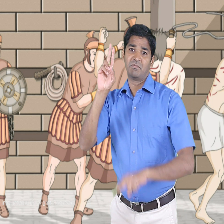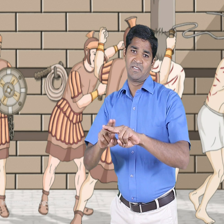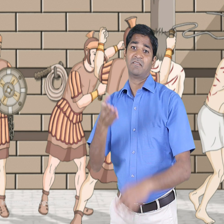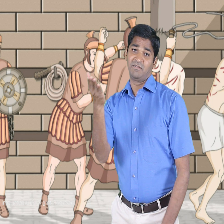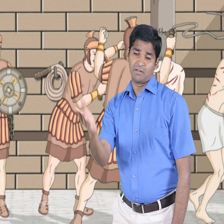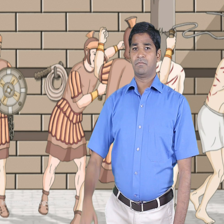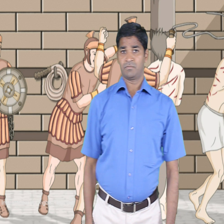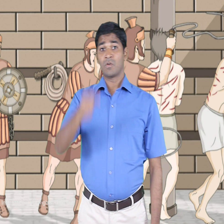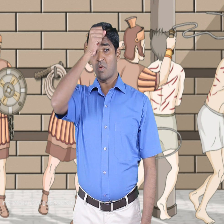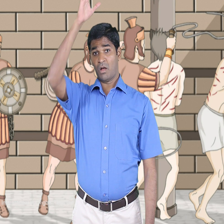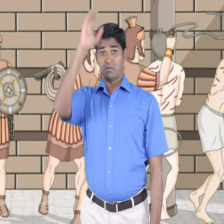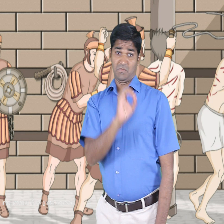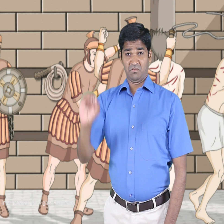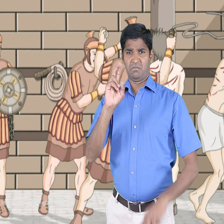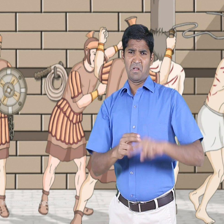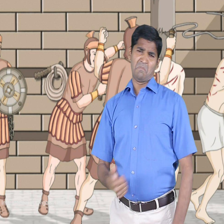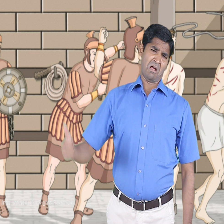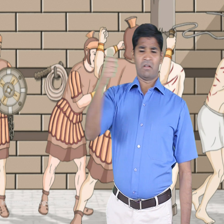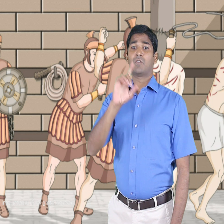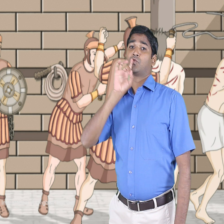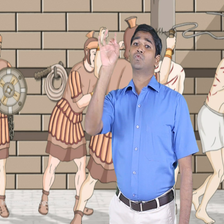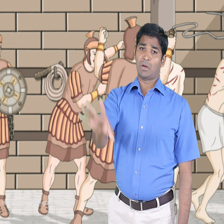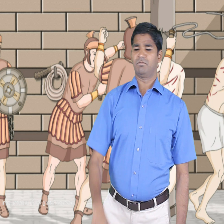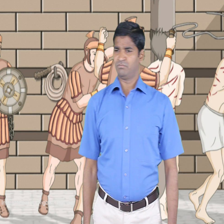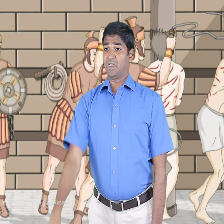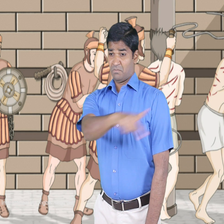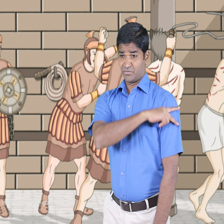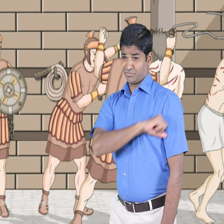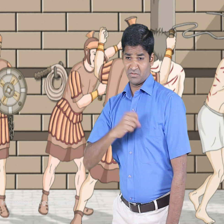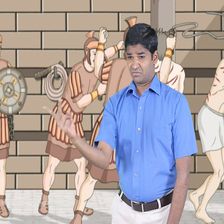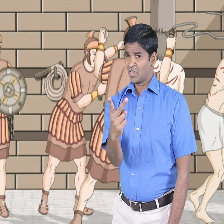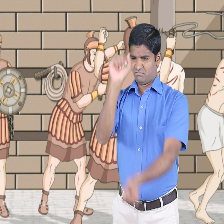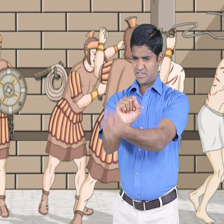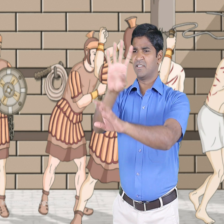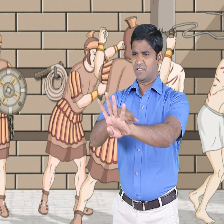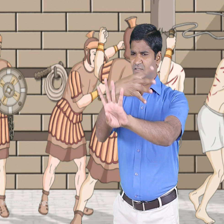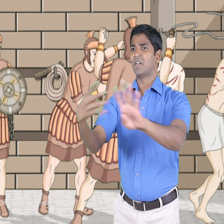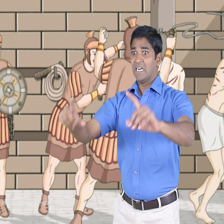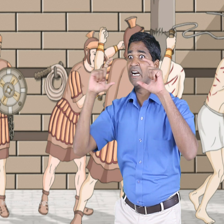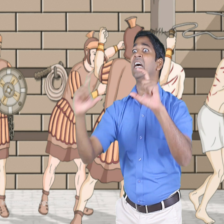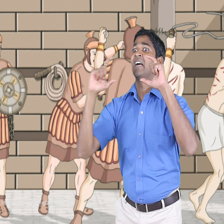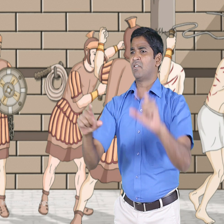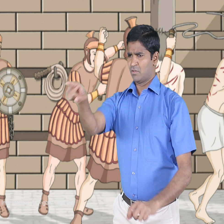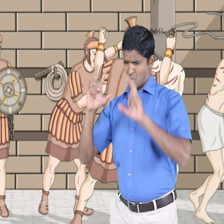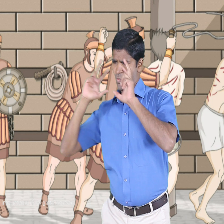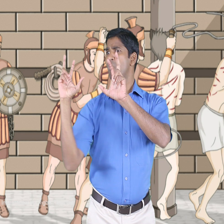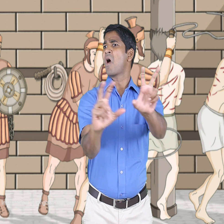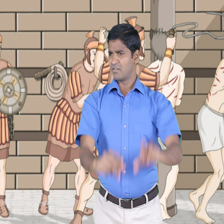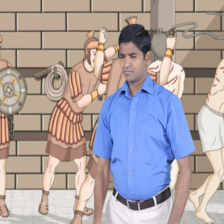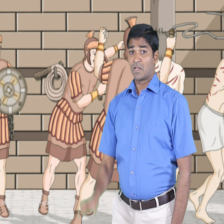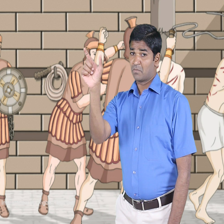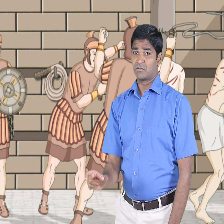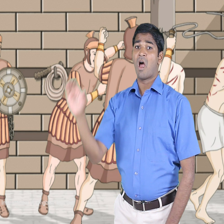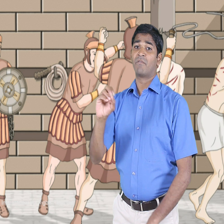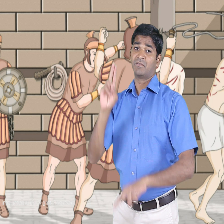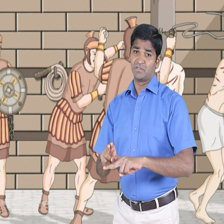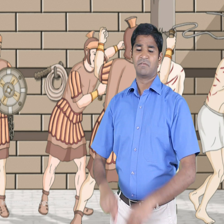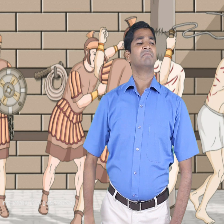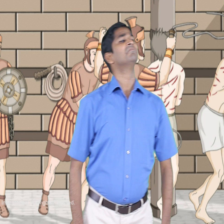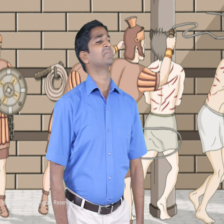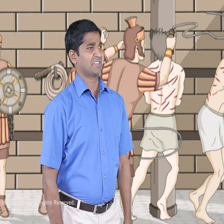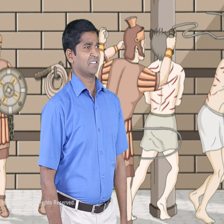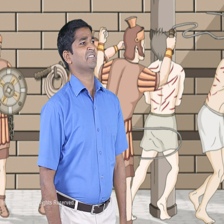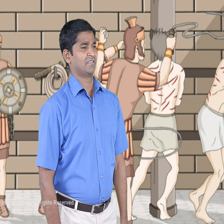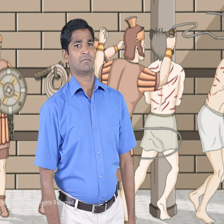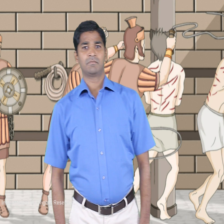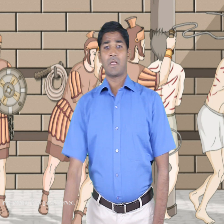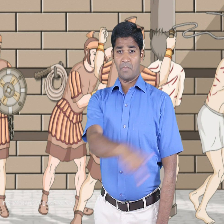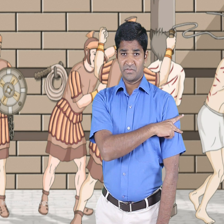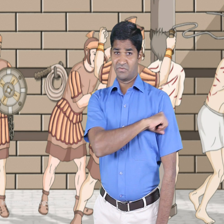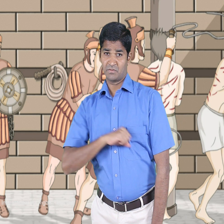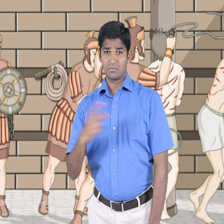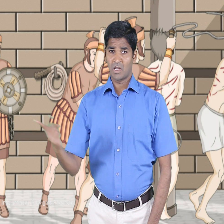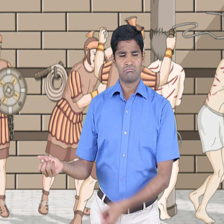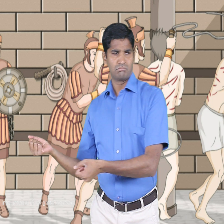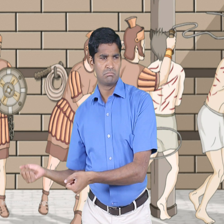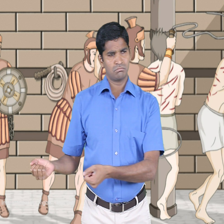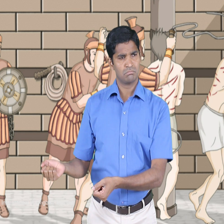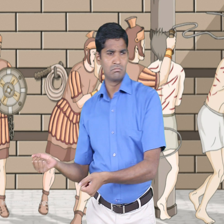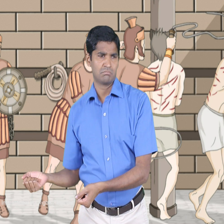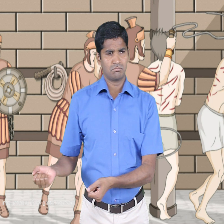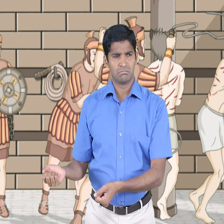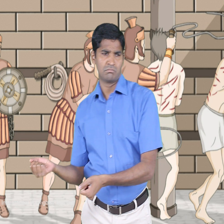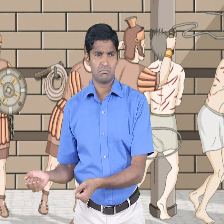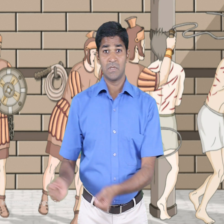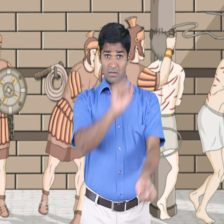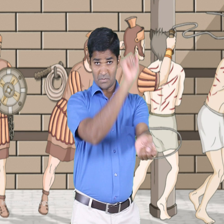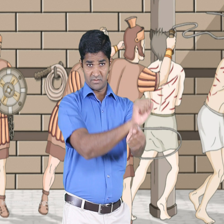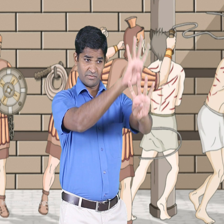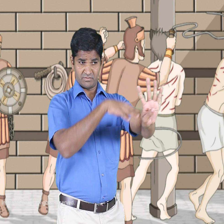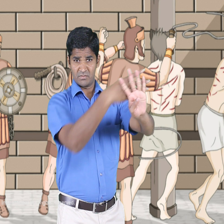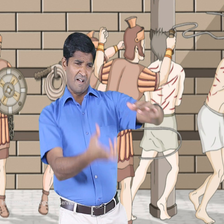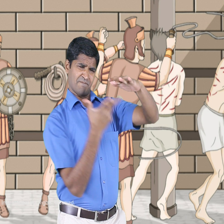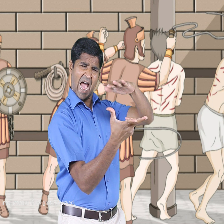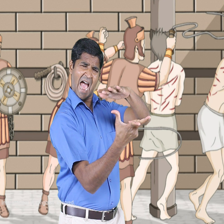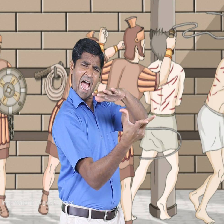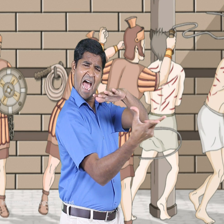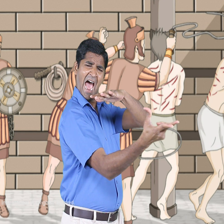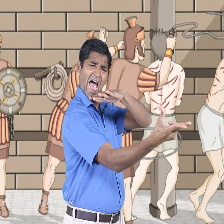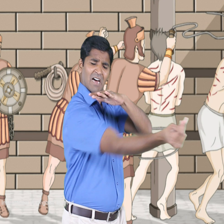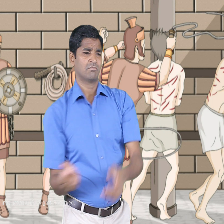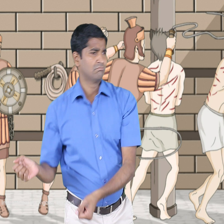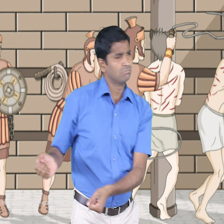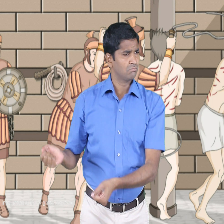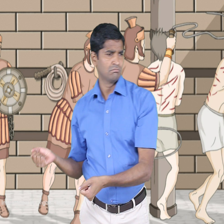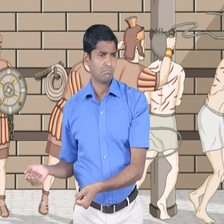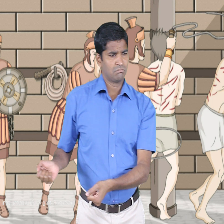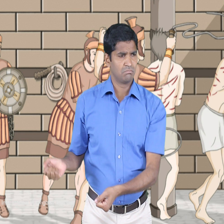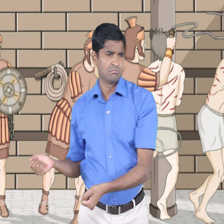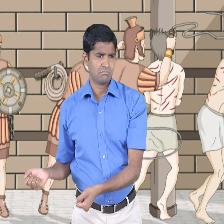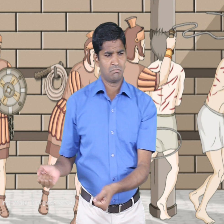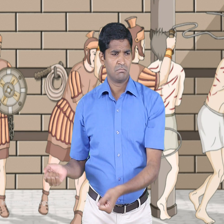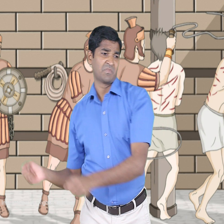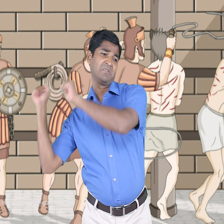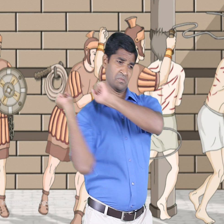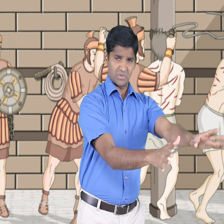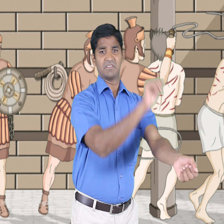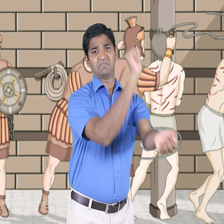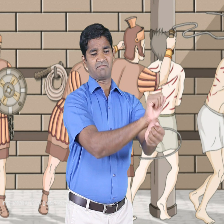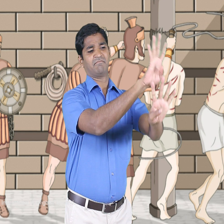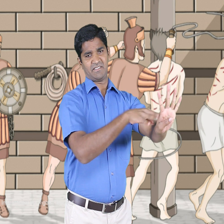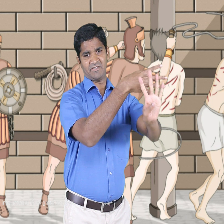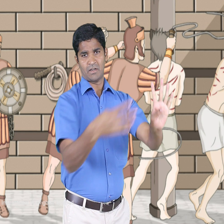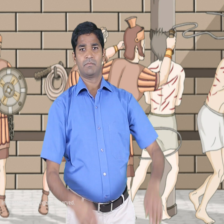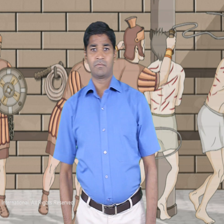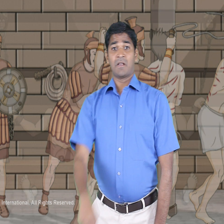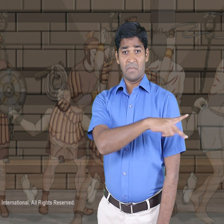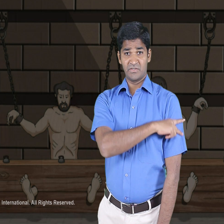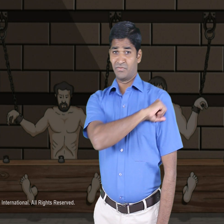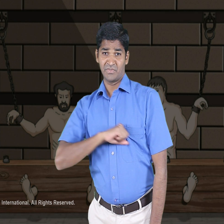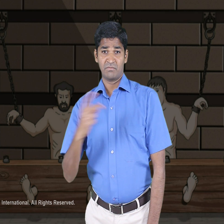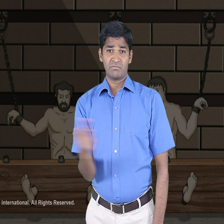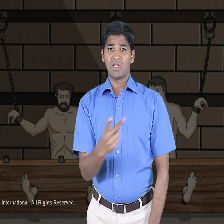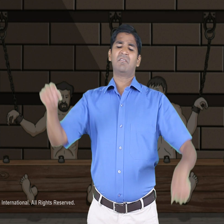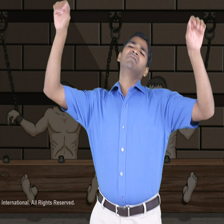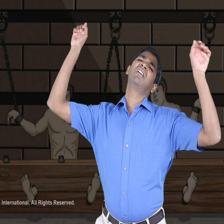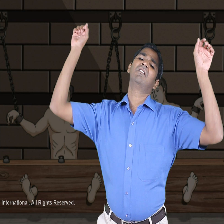And after striking them with many blows, they threw them into prison and ordered the jailer to guard them securely.